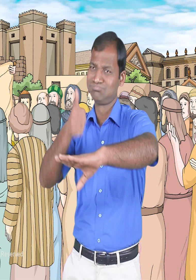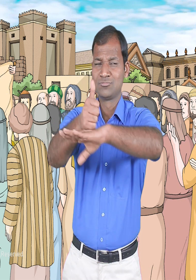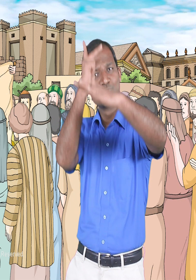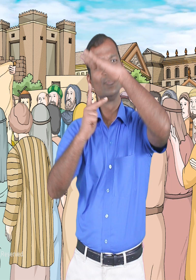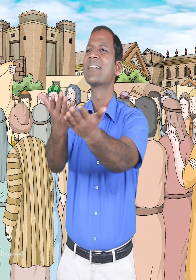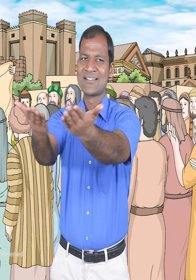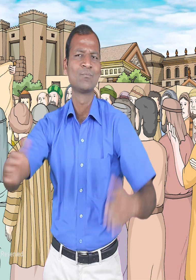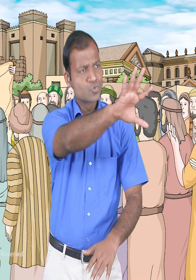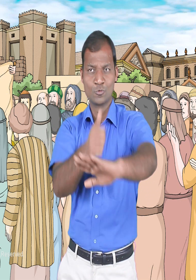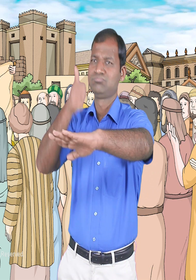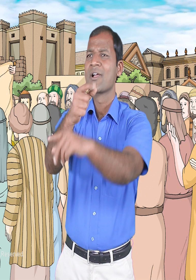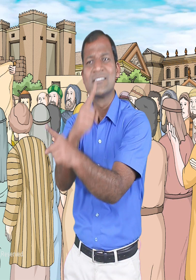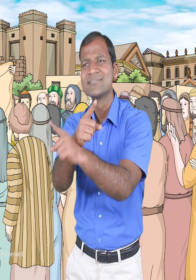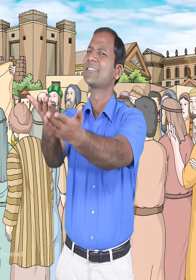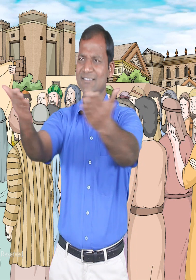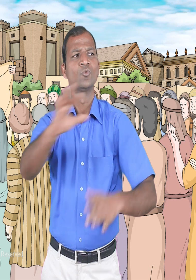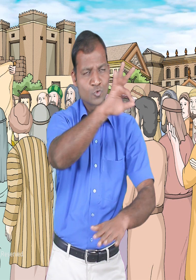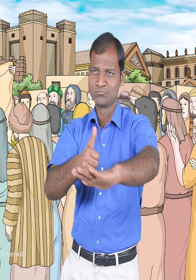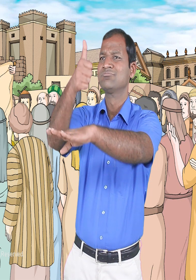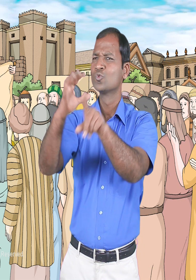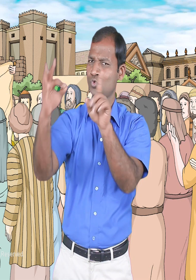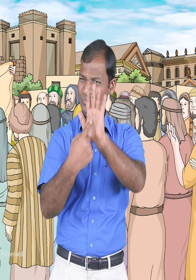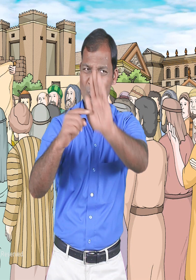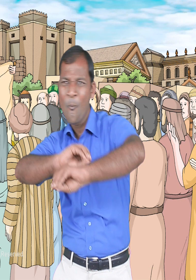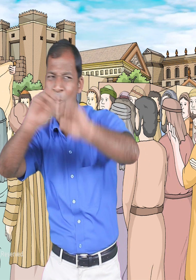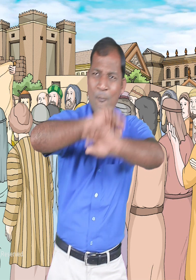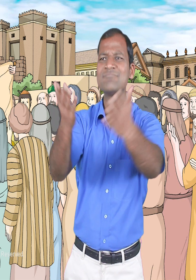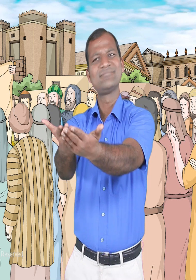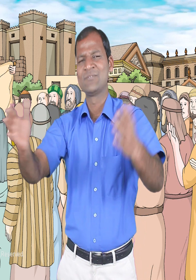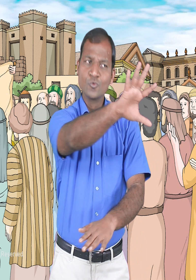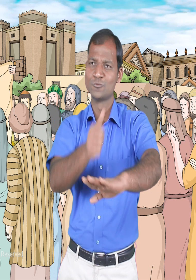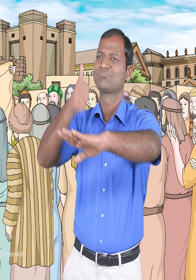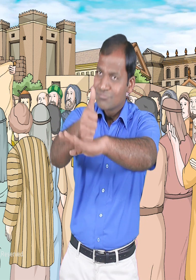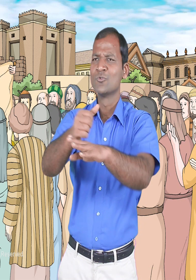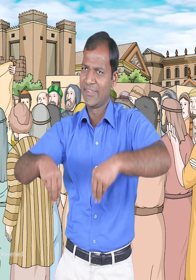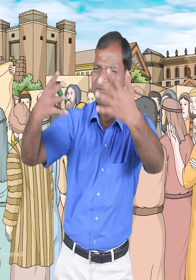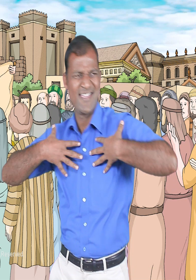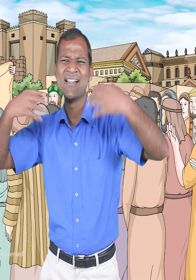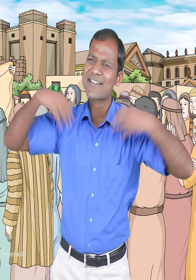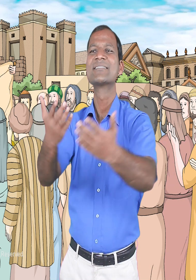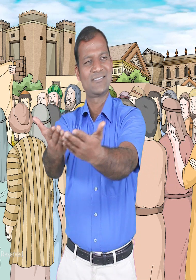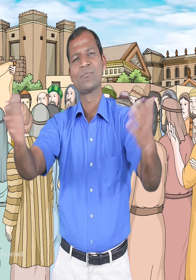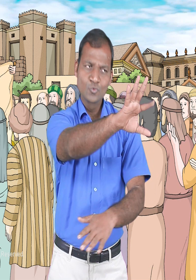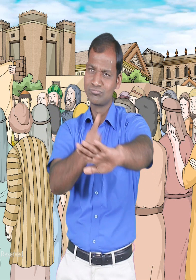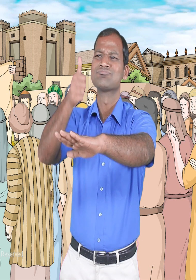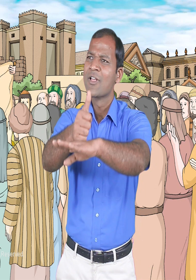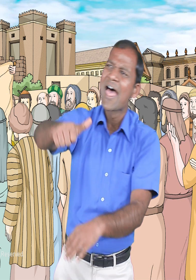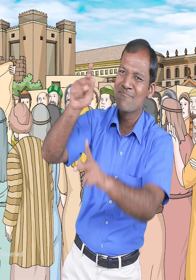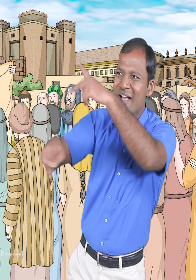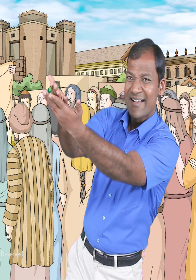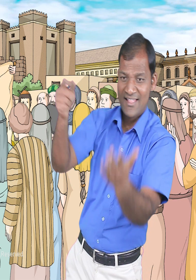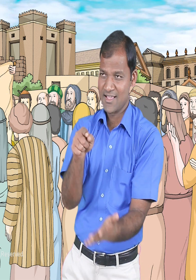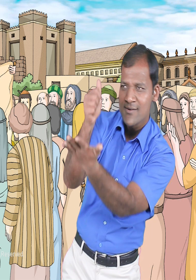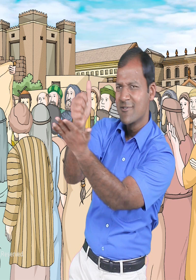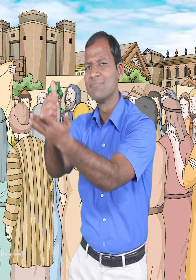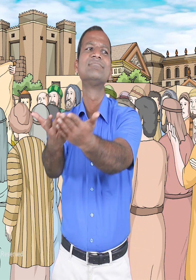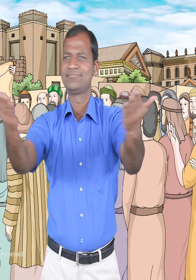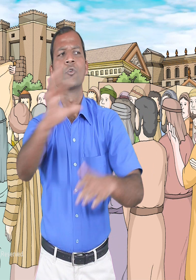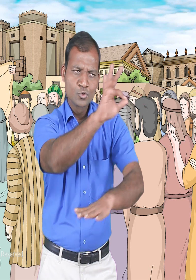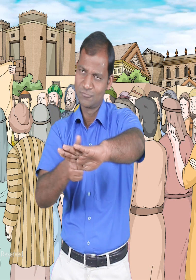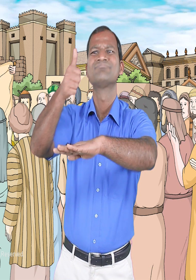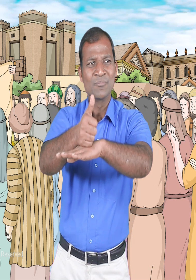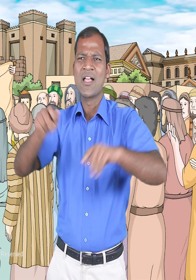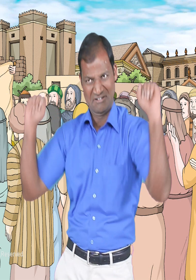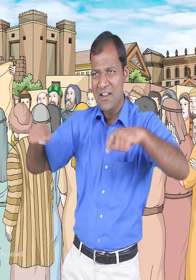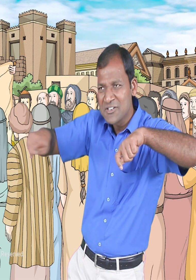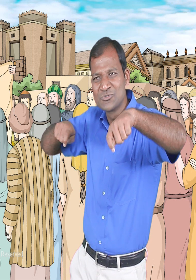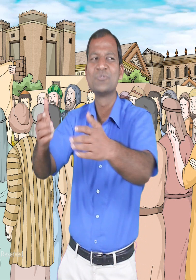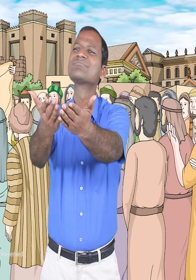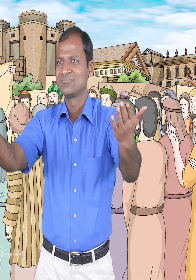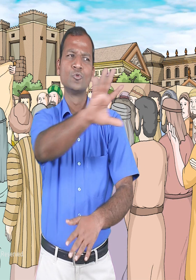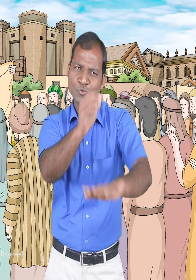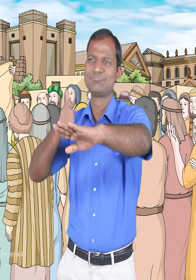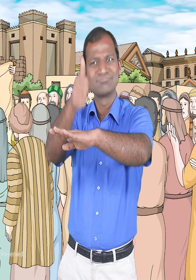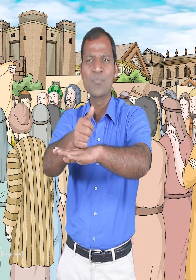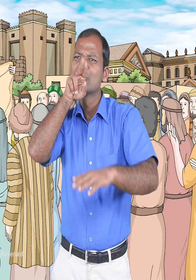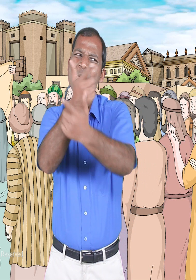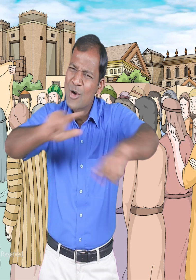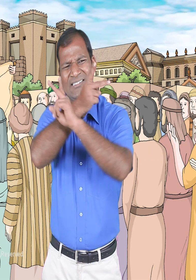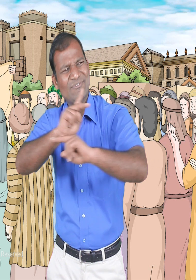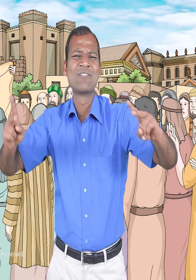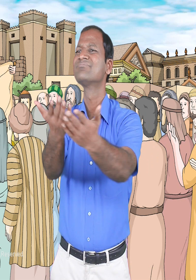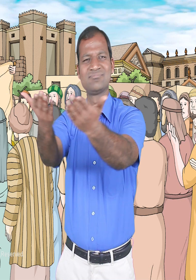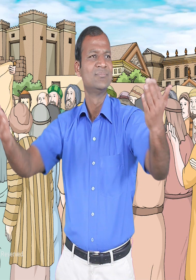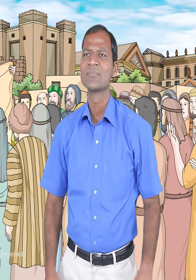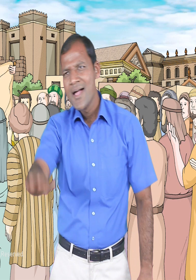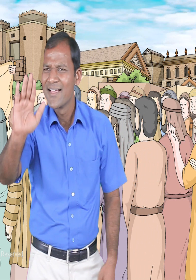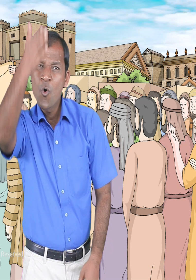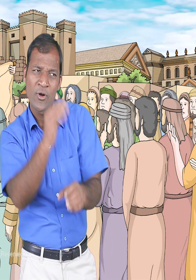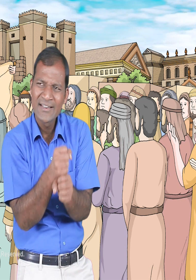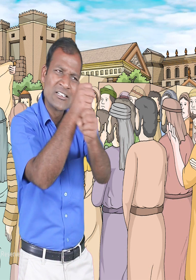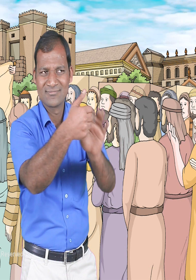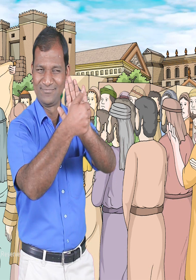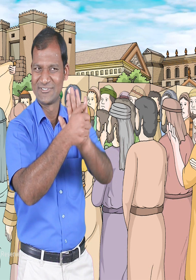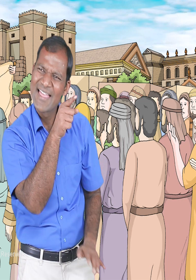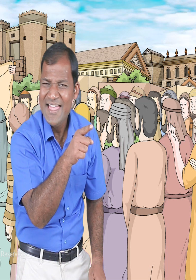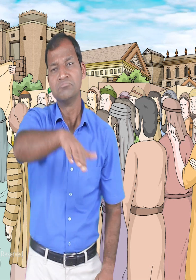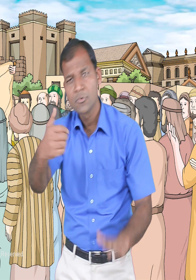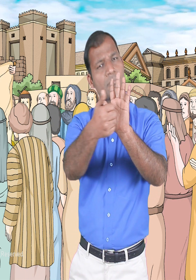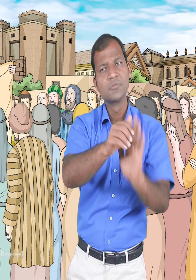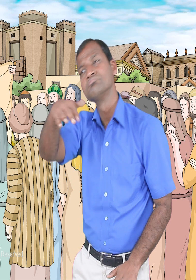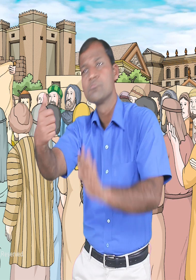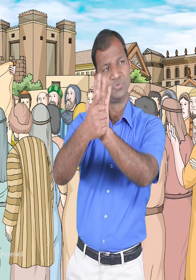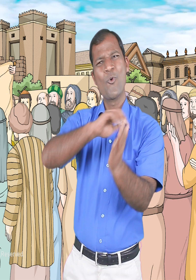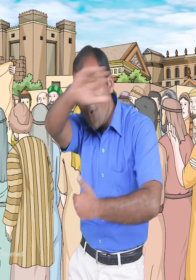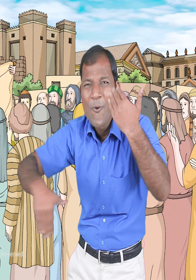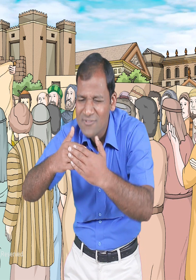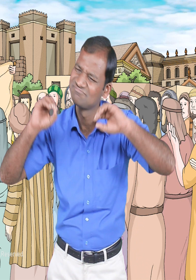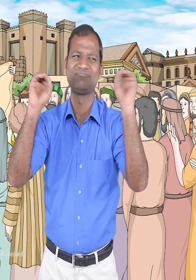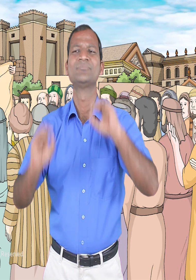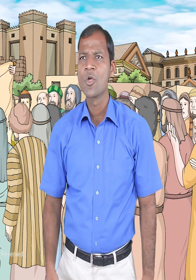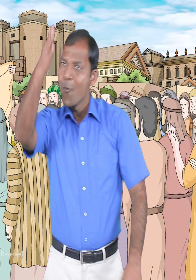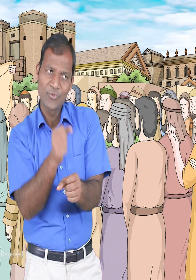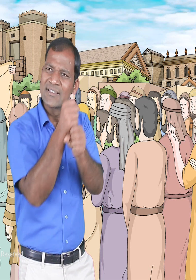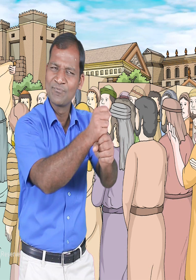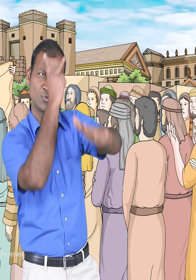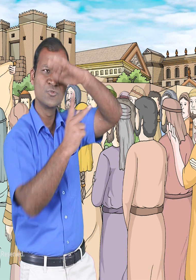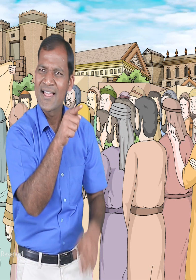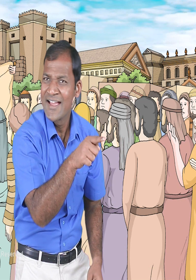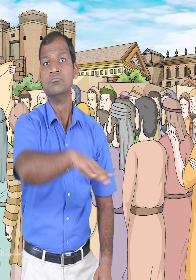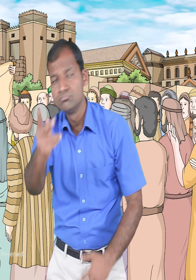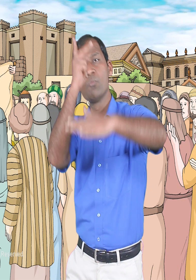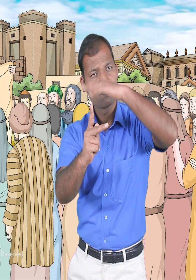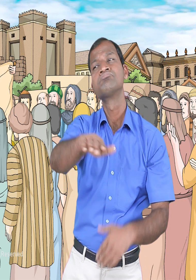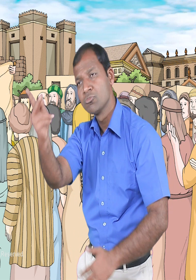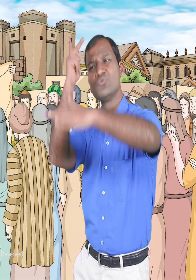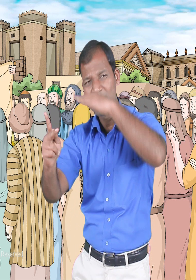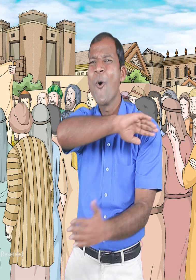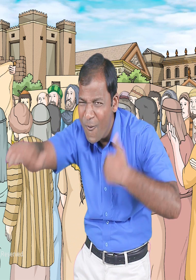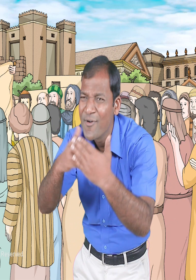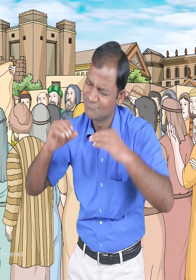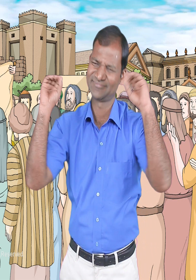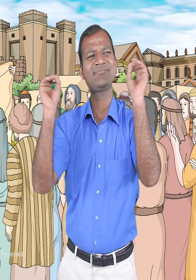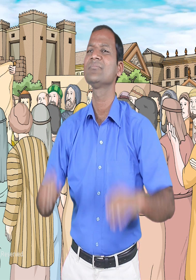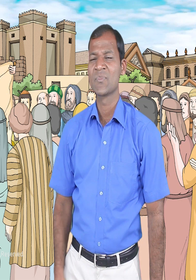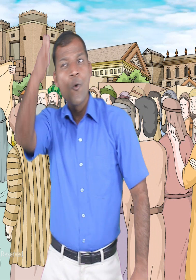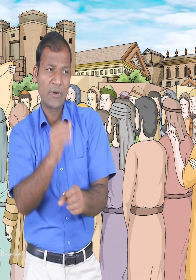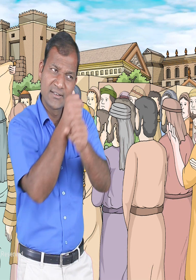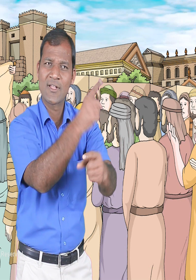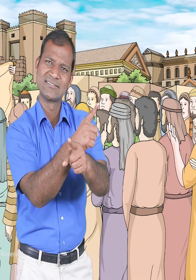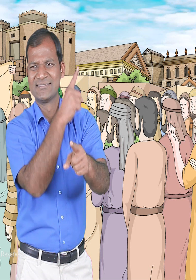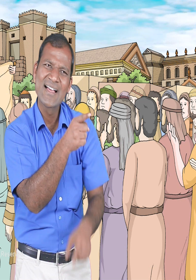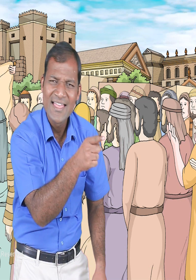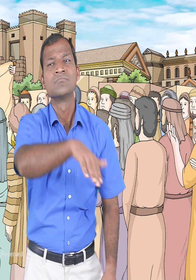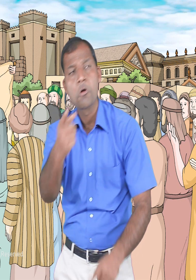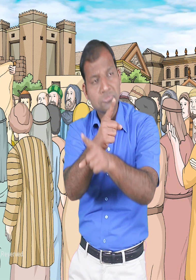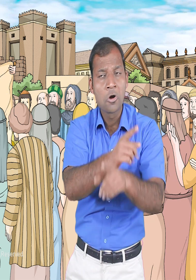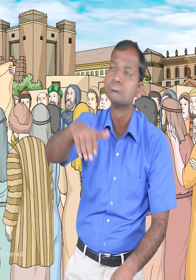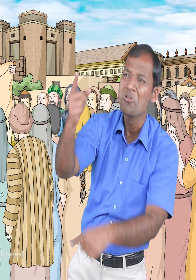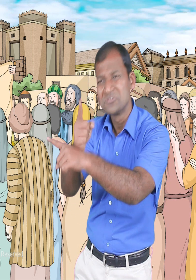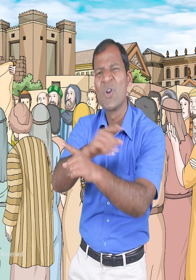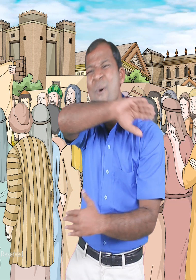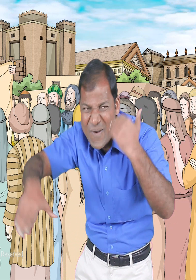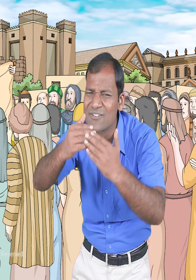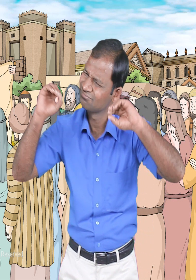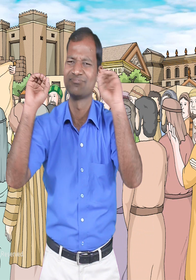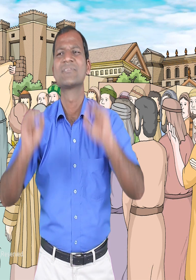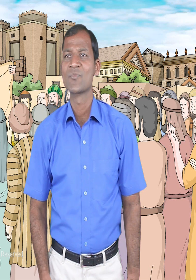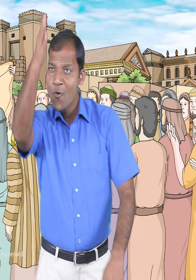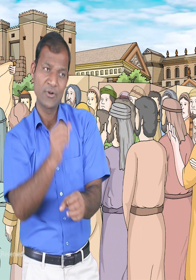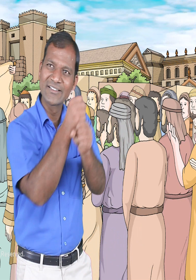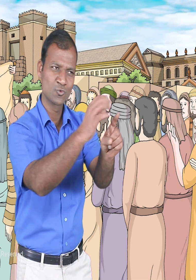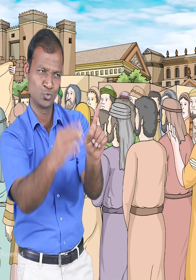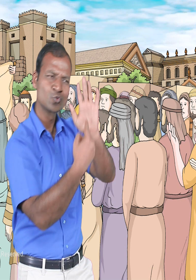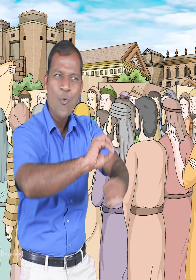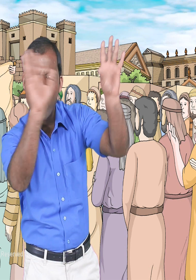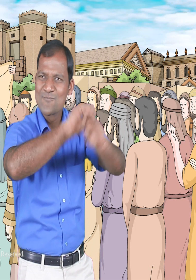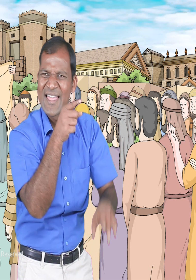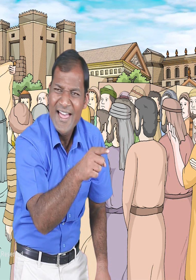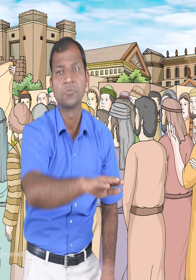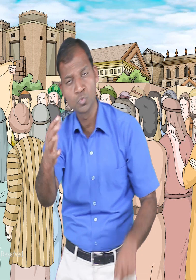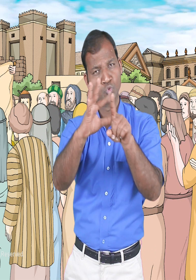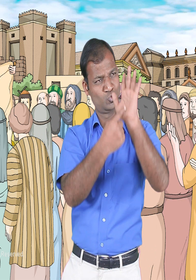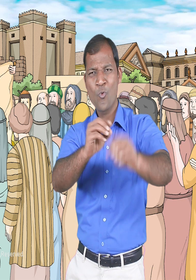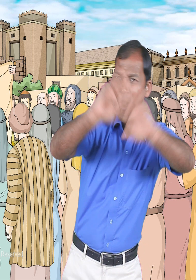And in the church God has appointed first of all apostles, second prophets, third teachers, then workers of miracles, and those with gifts of healing, helping, administration, and various tongues.